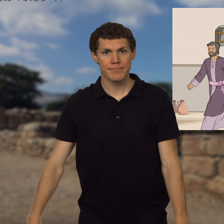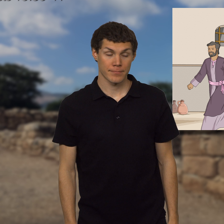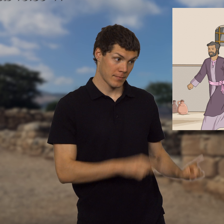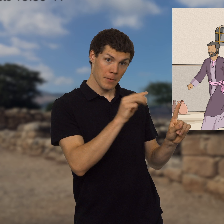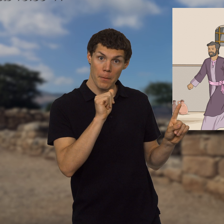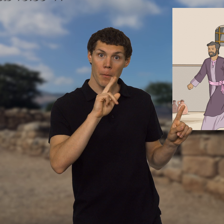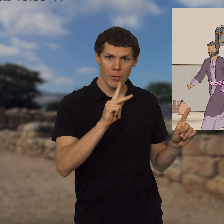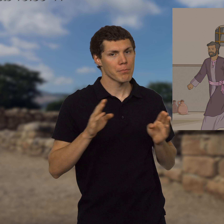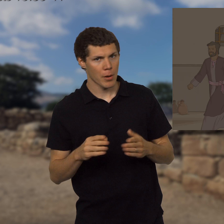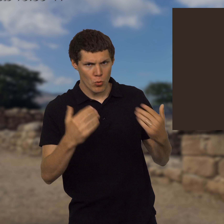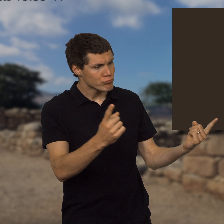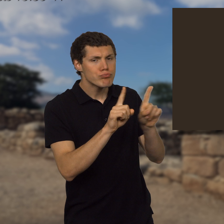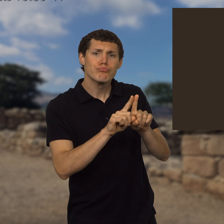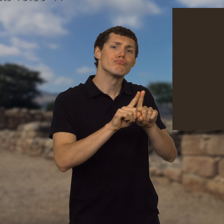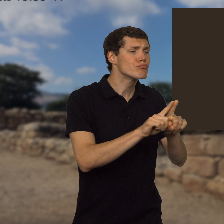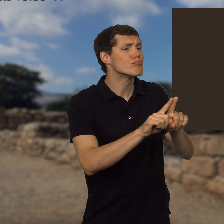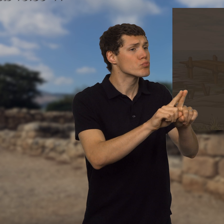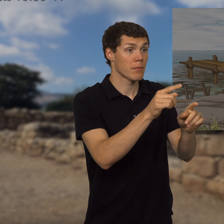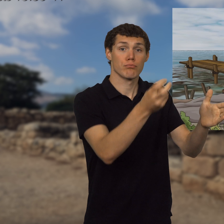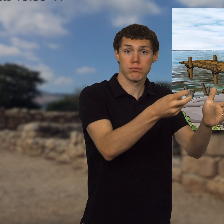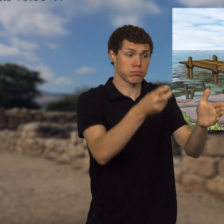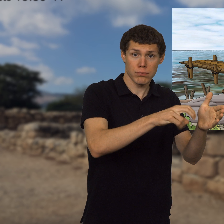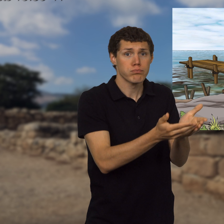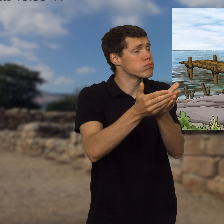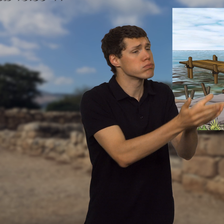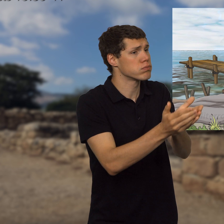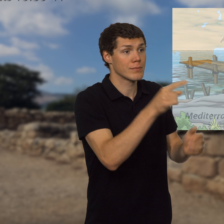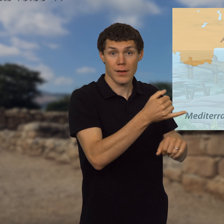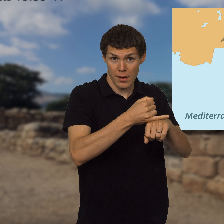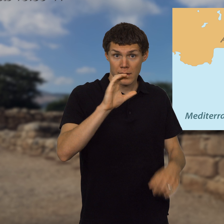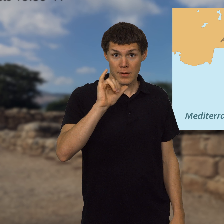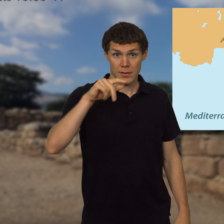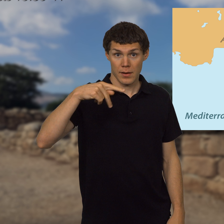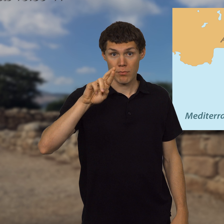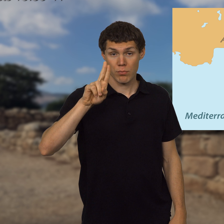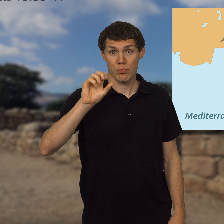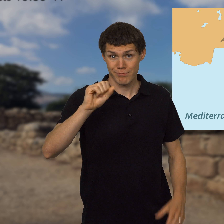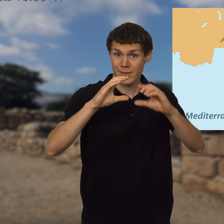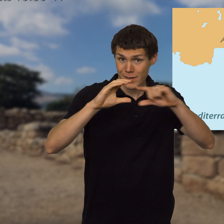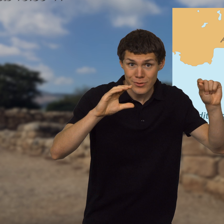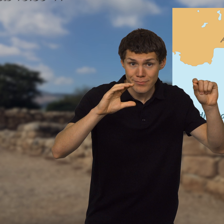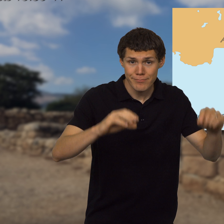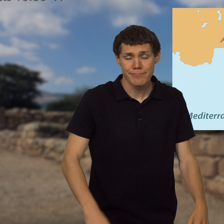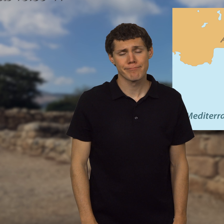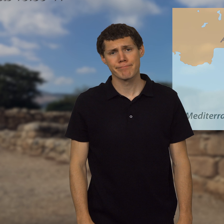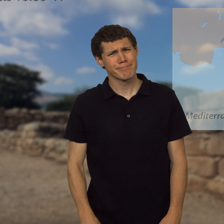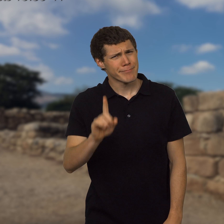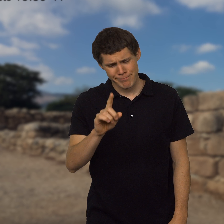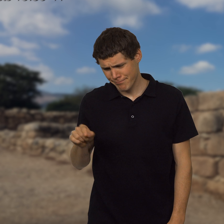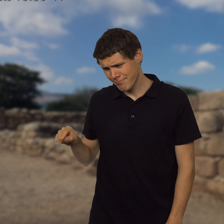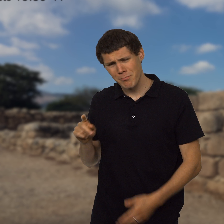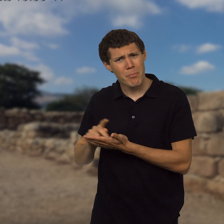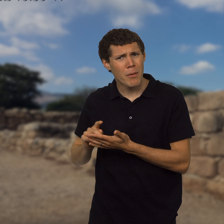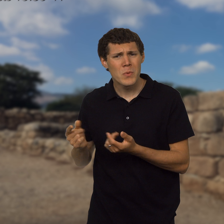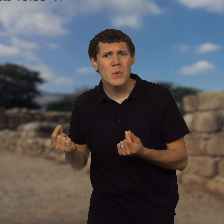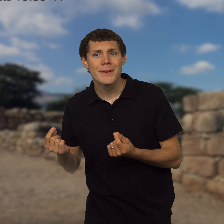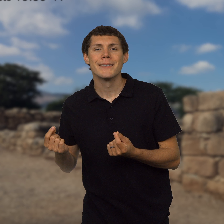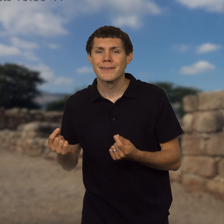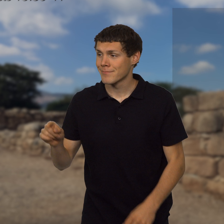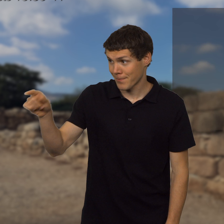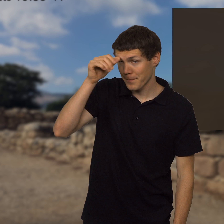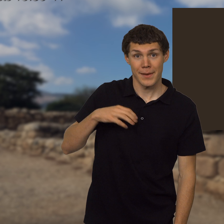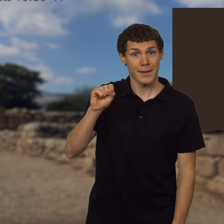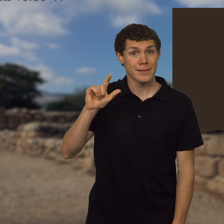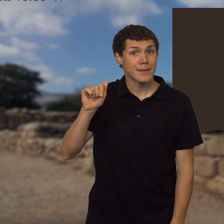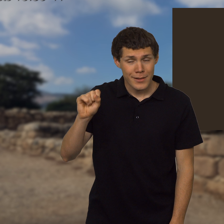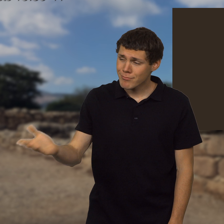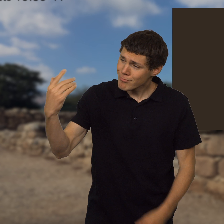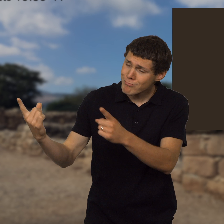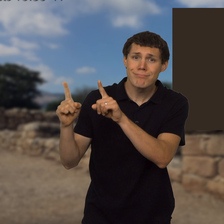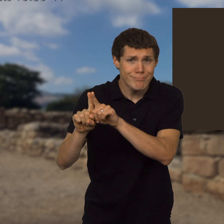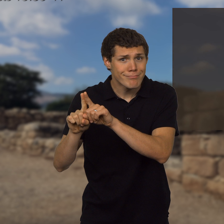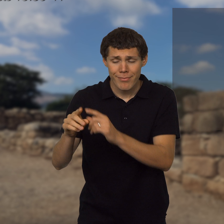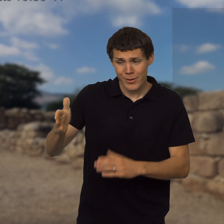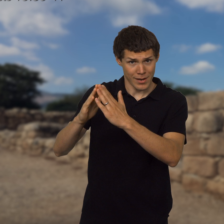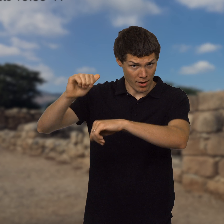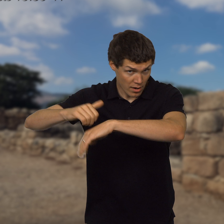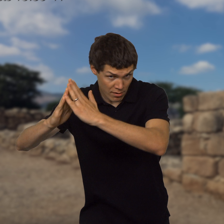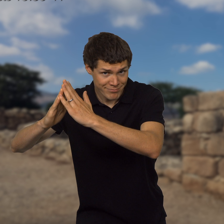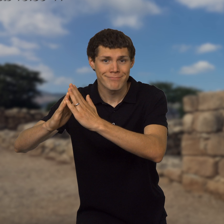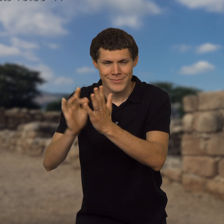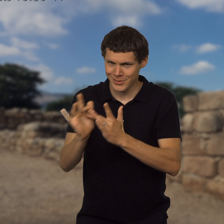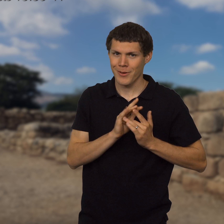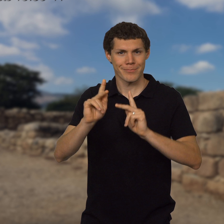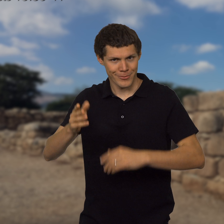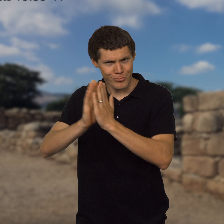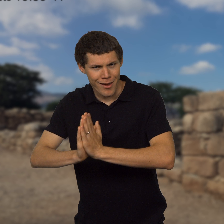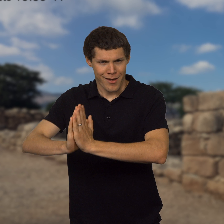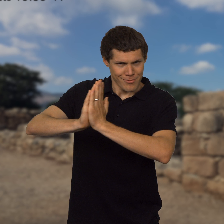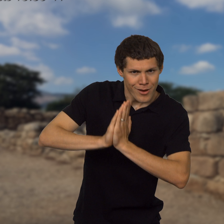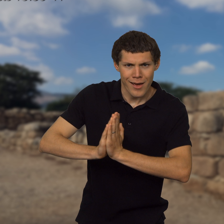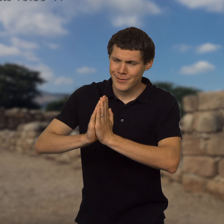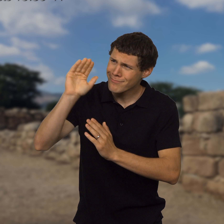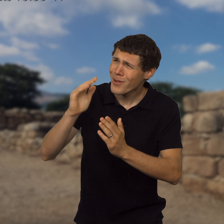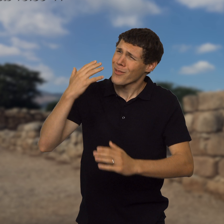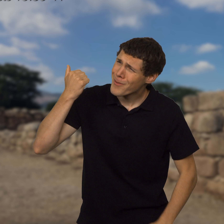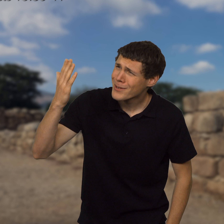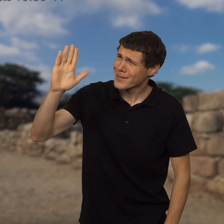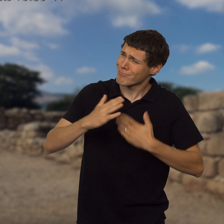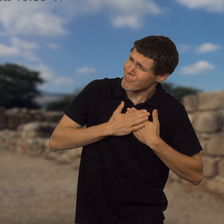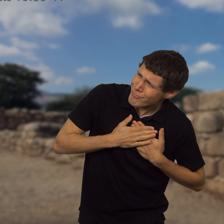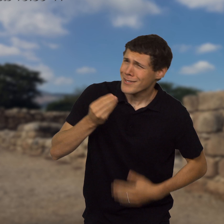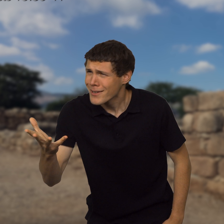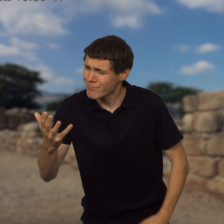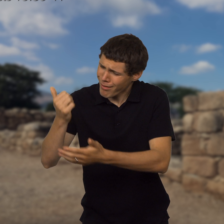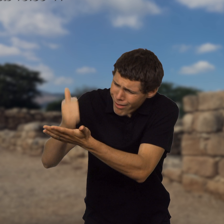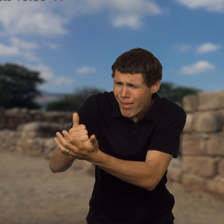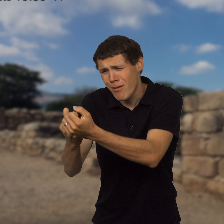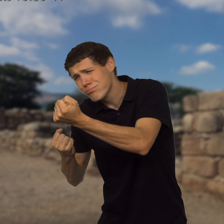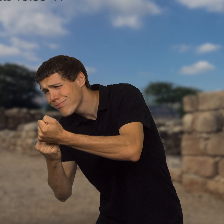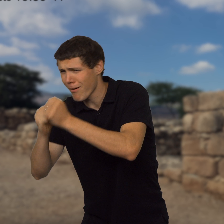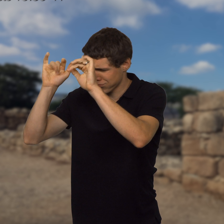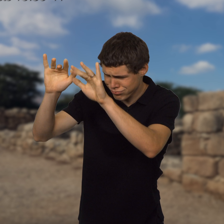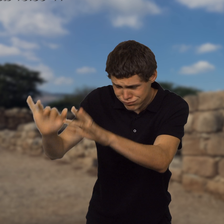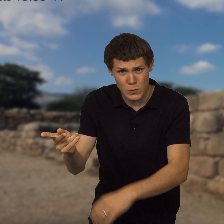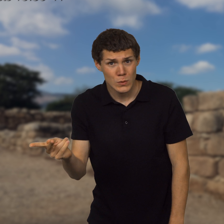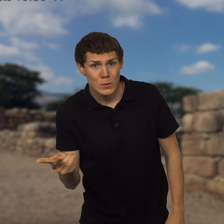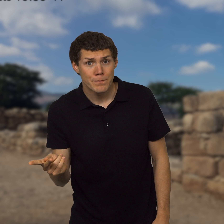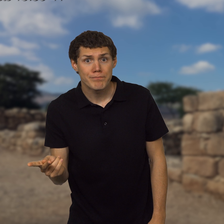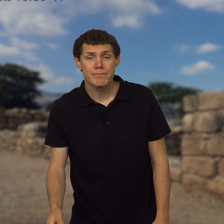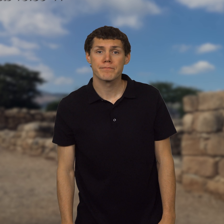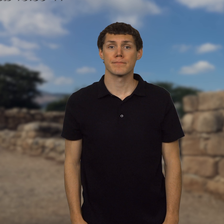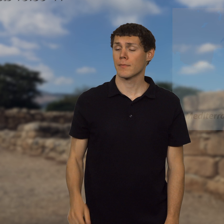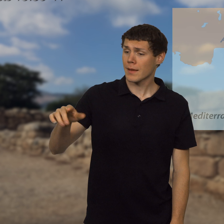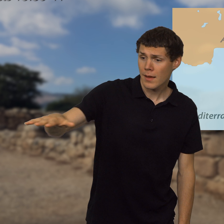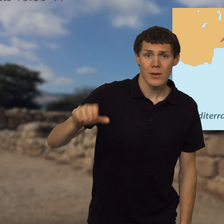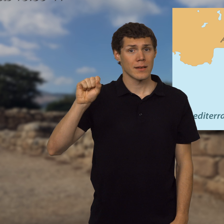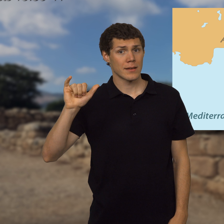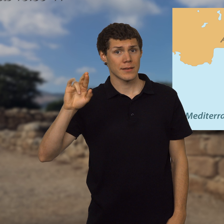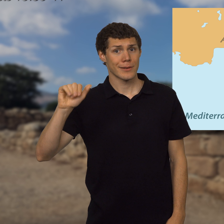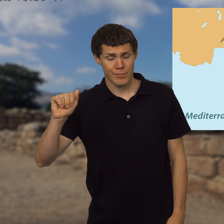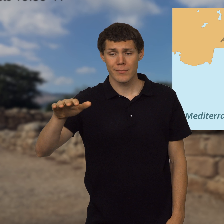Barnabas took Mark and sailed for Cyprus, but Paul chose Silas and left, commended by the brothers to the grace of the Lord.